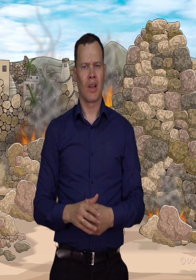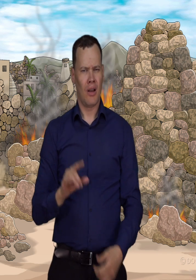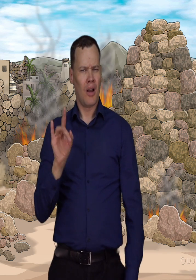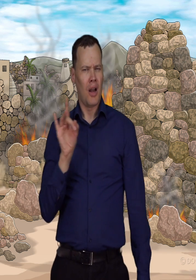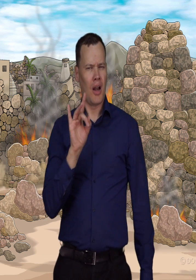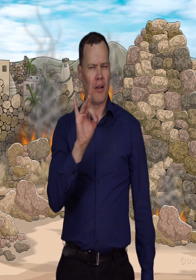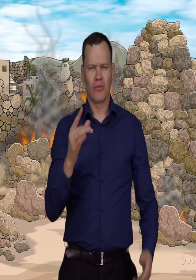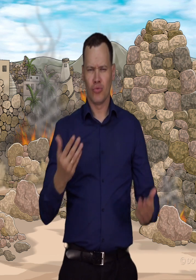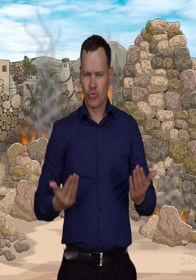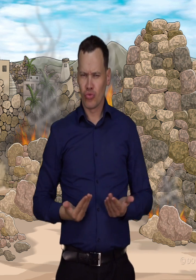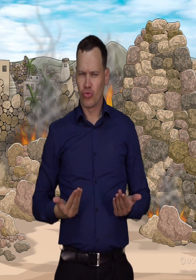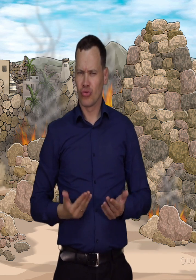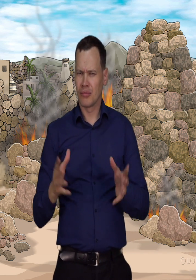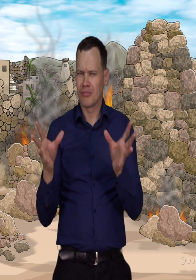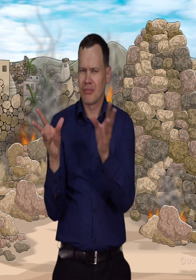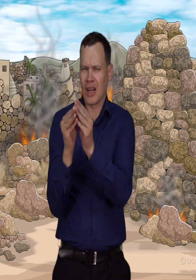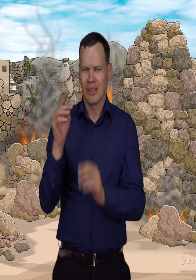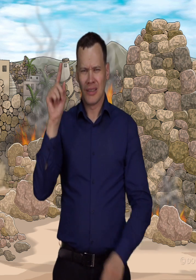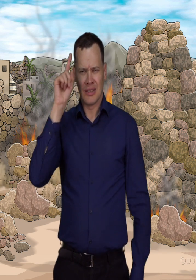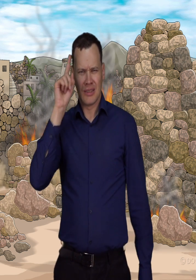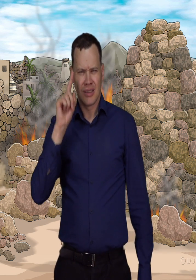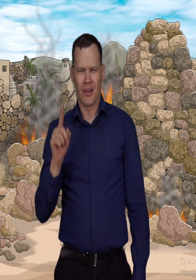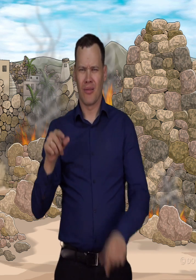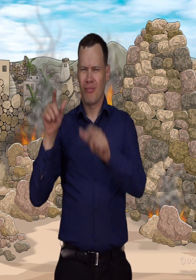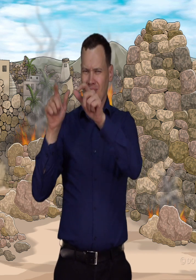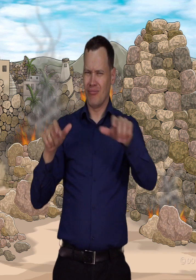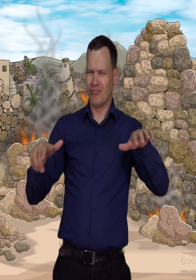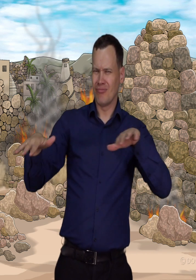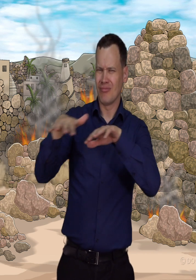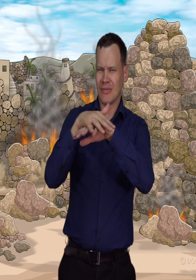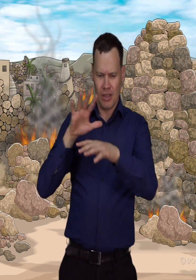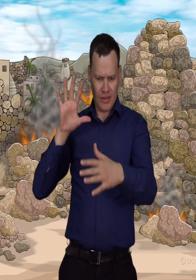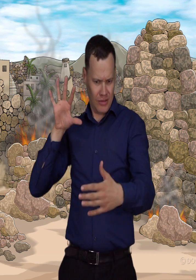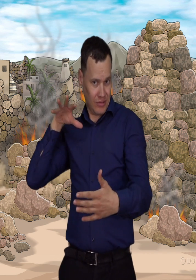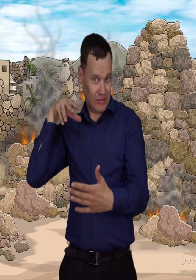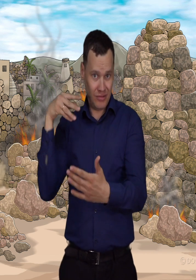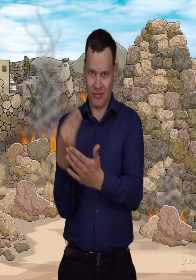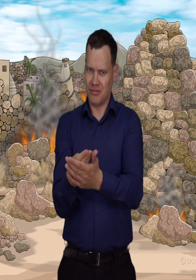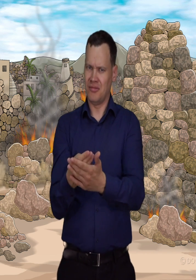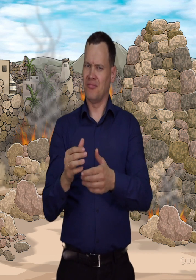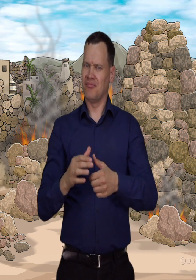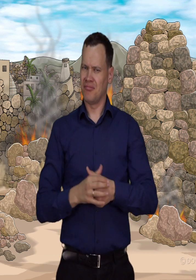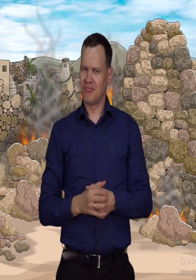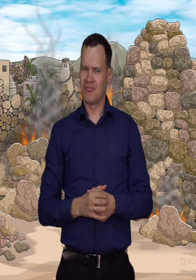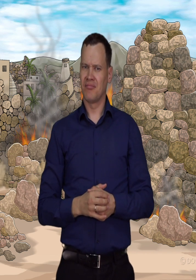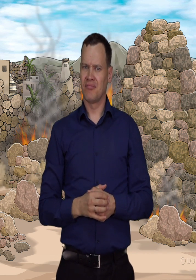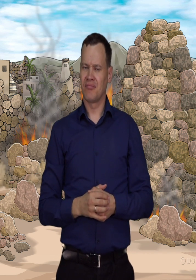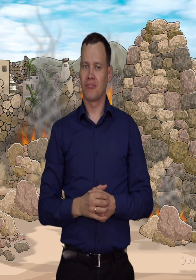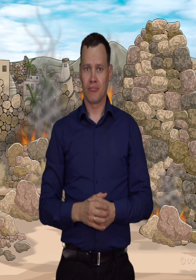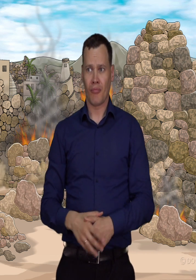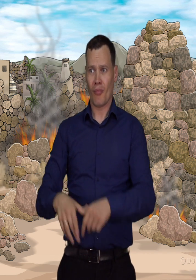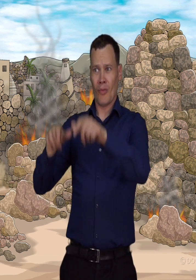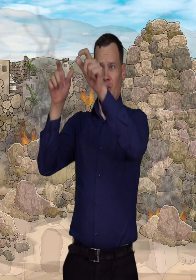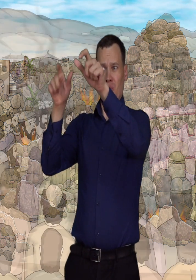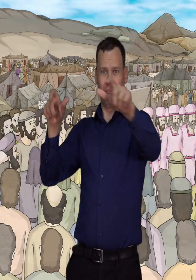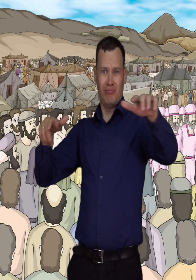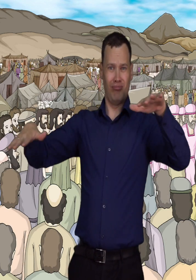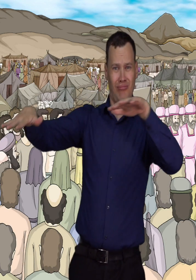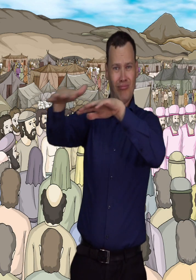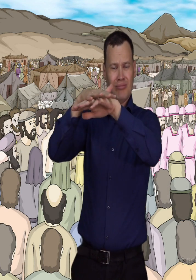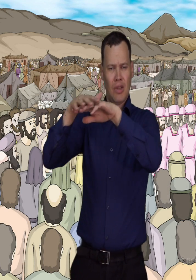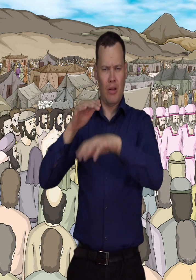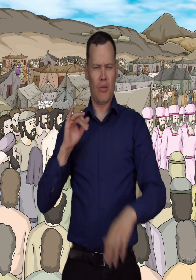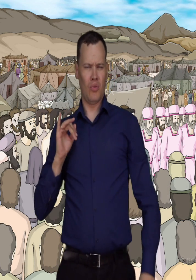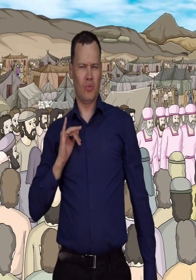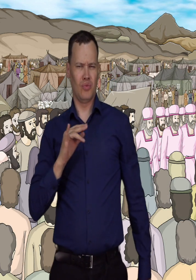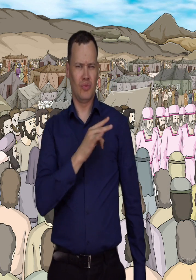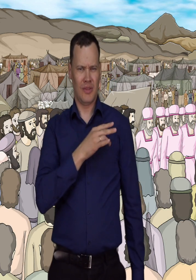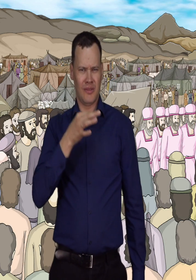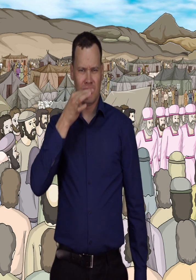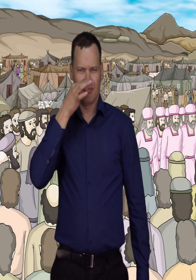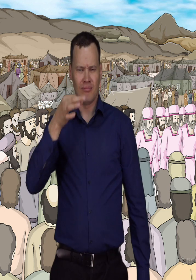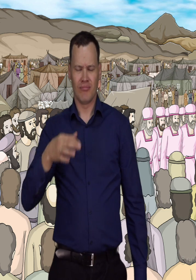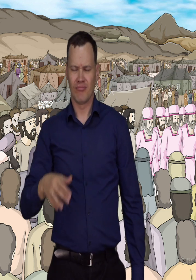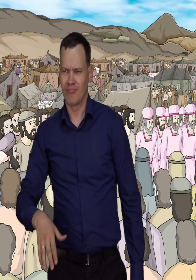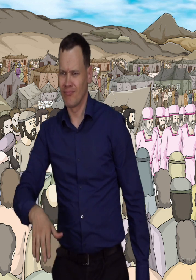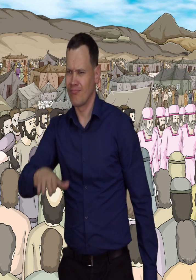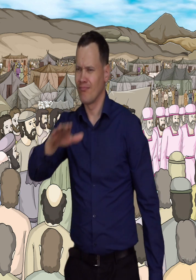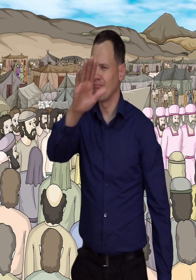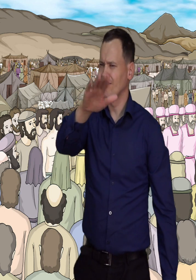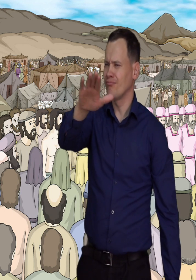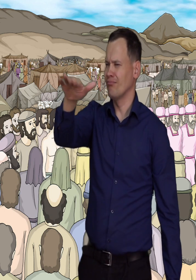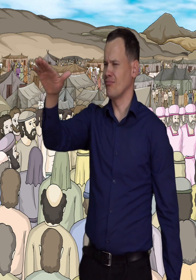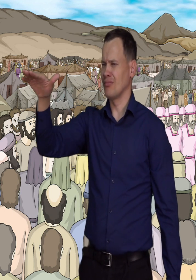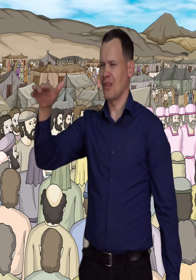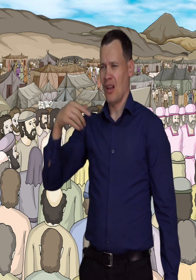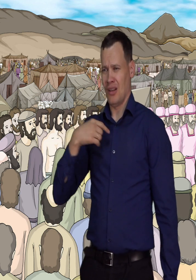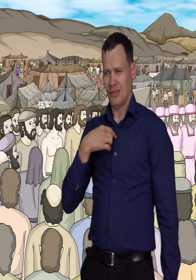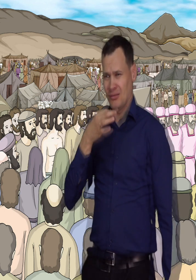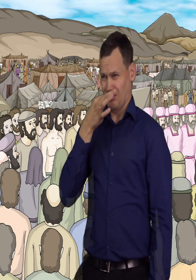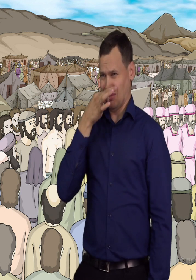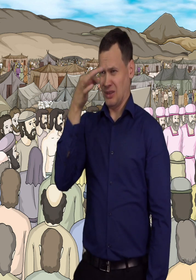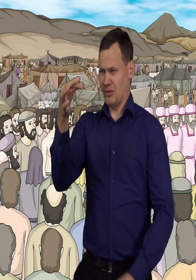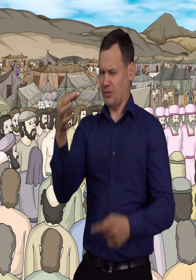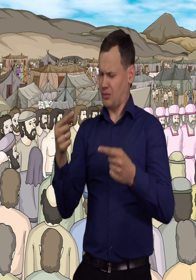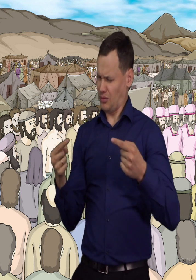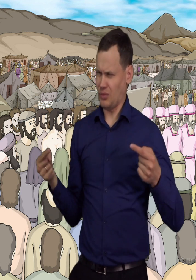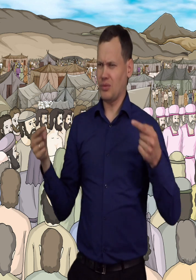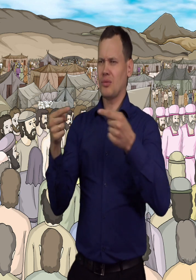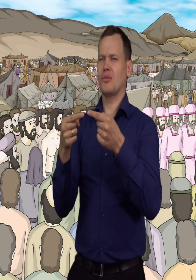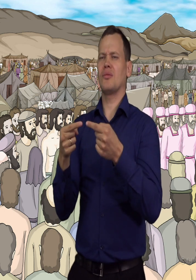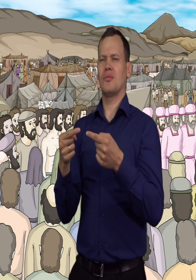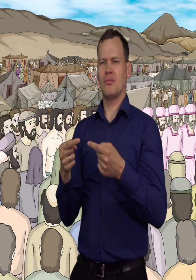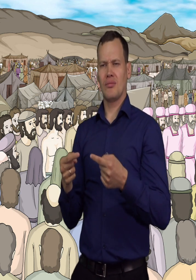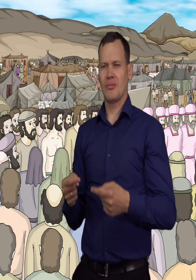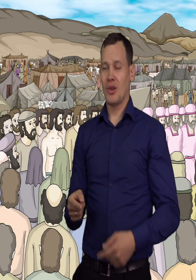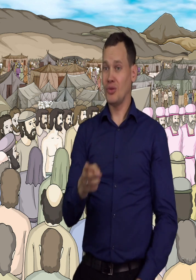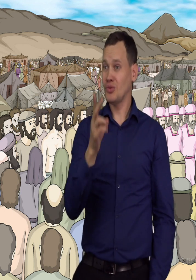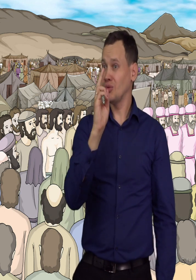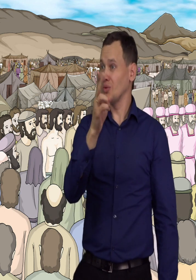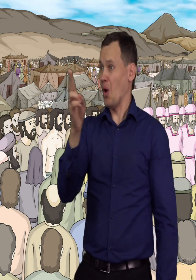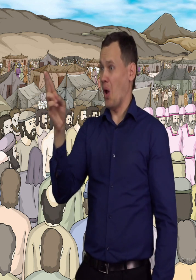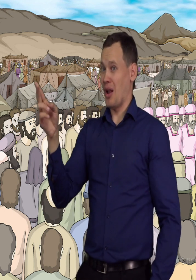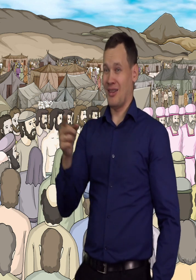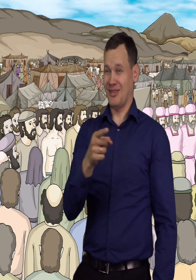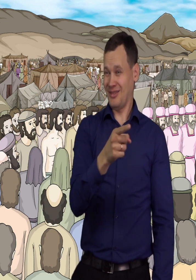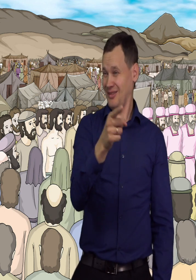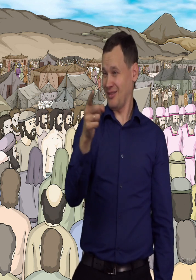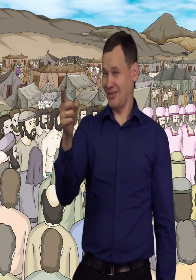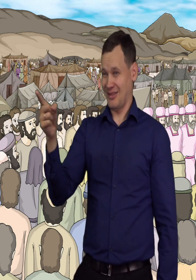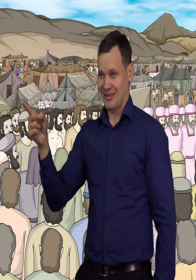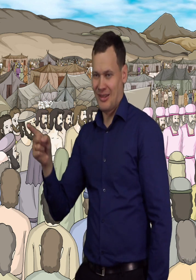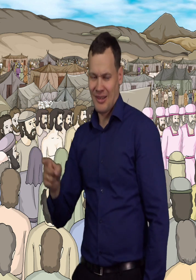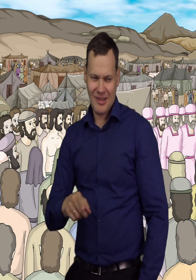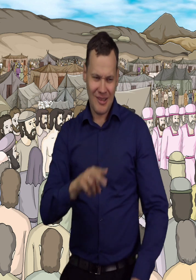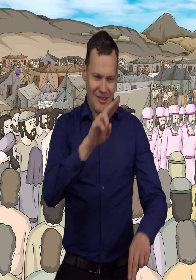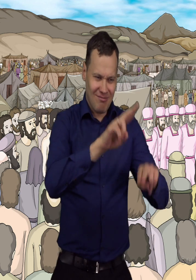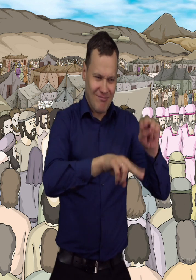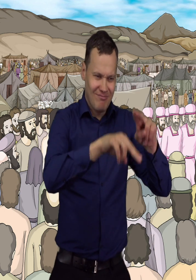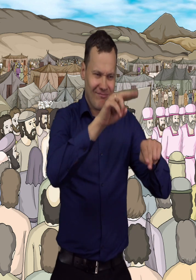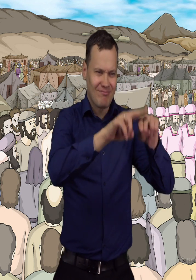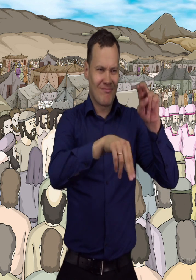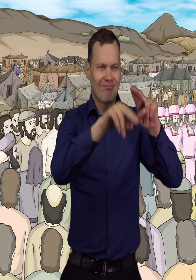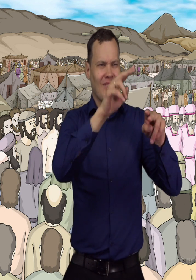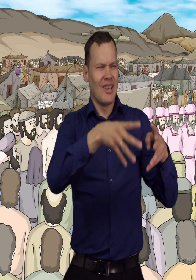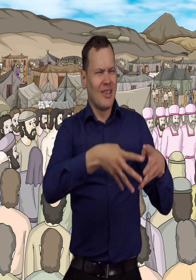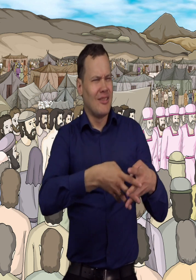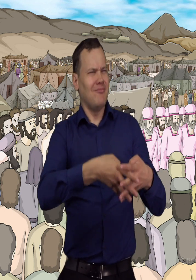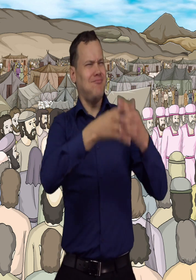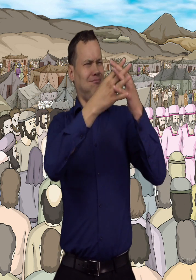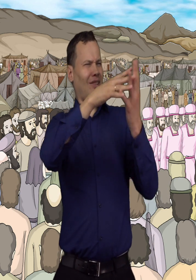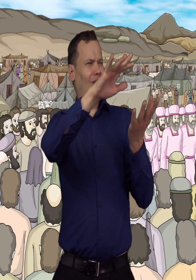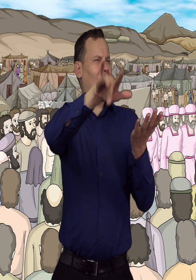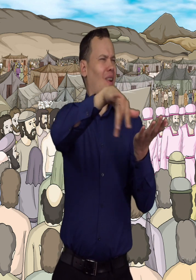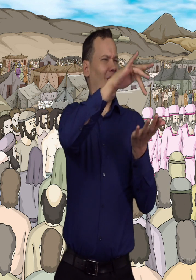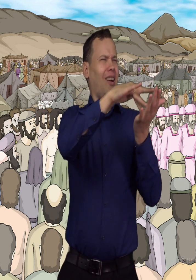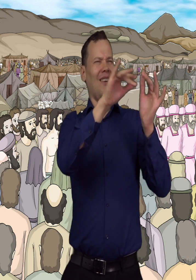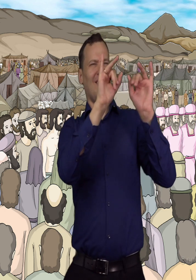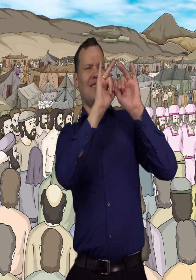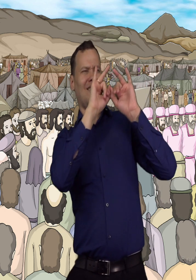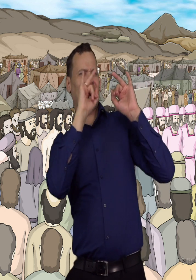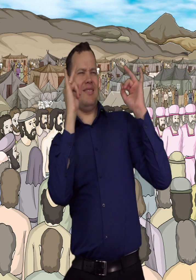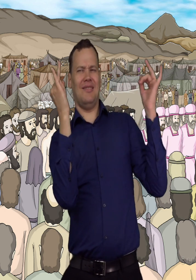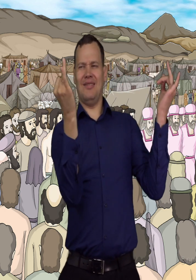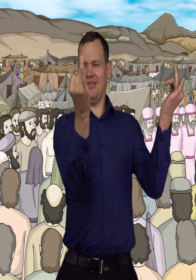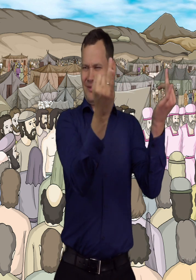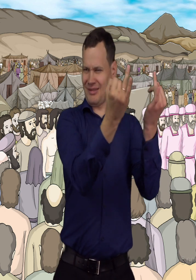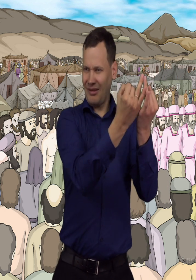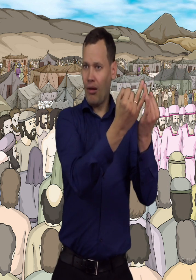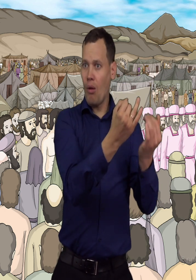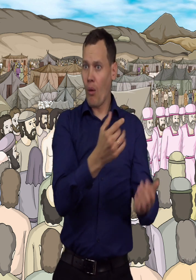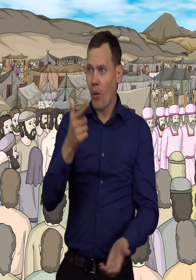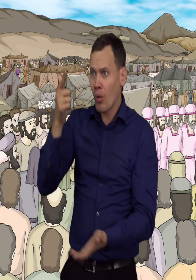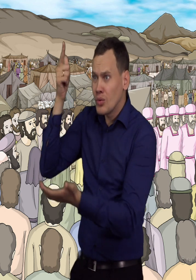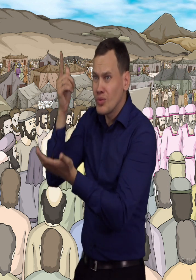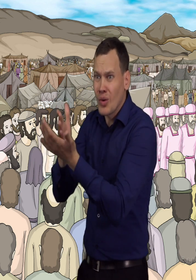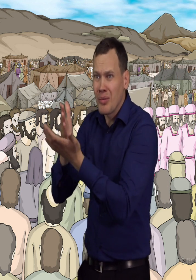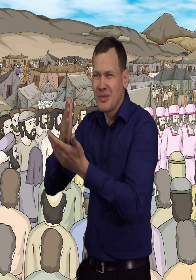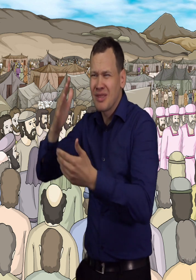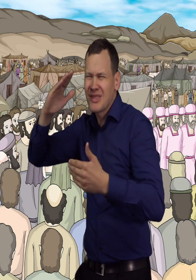at the cost of his firstborn he will lay its foundations;